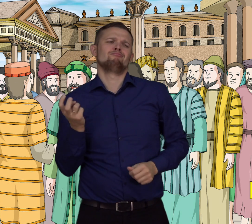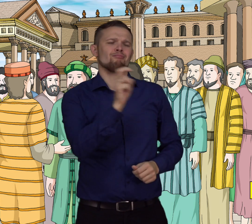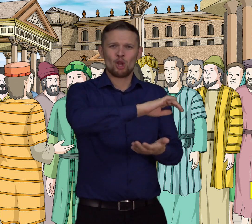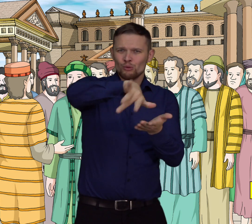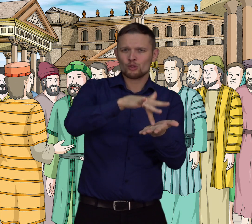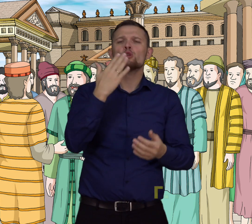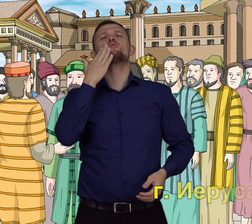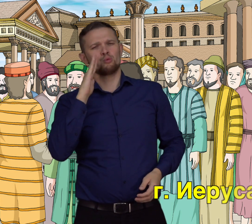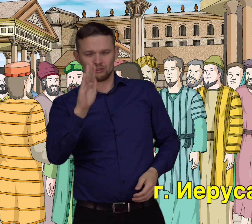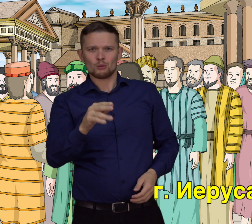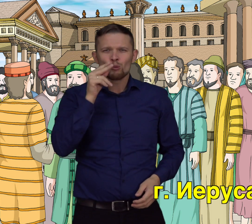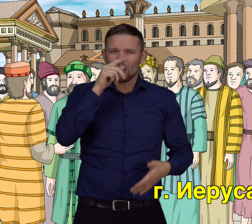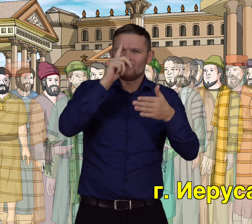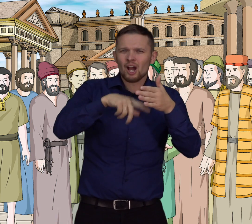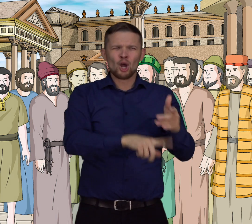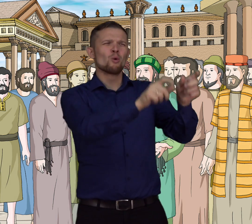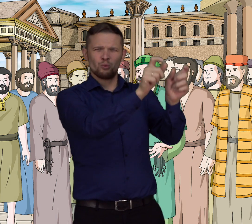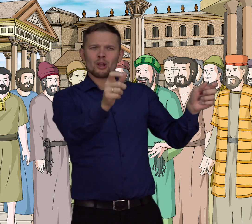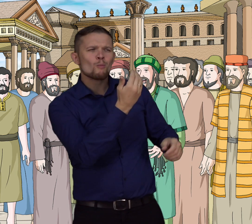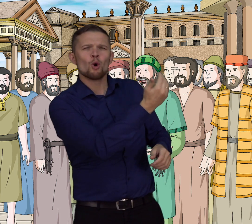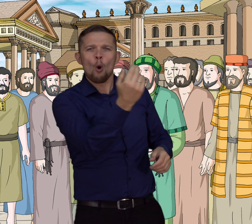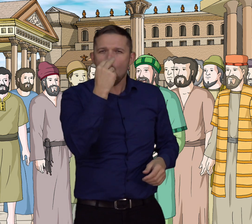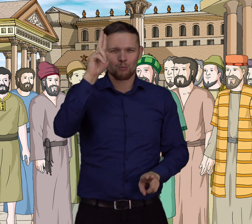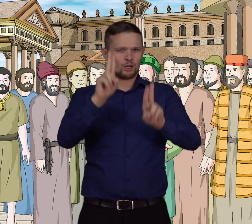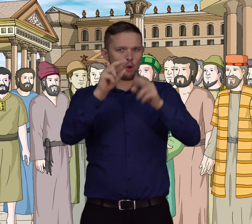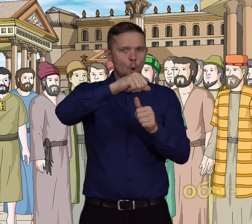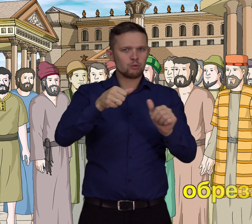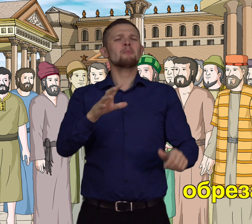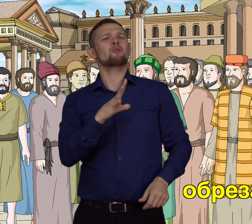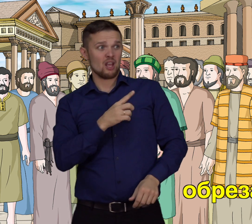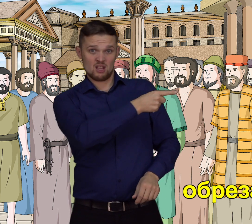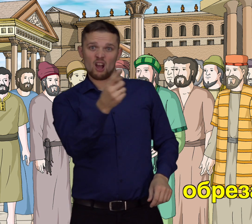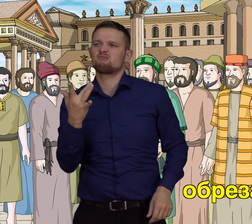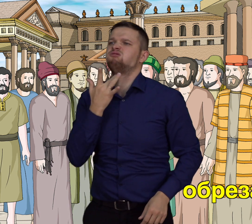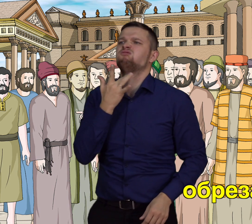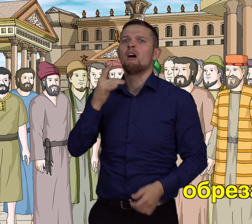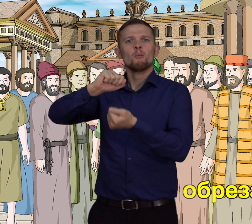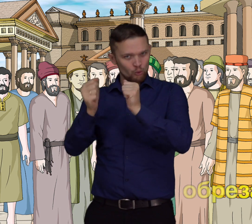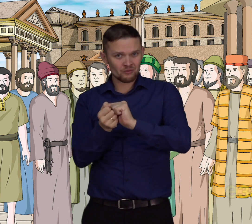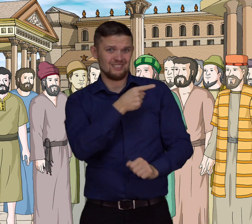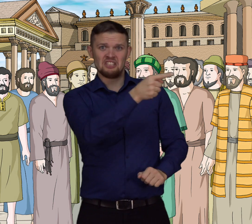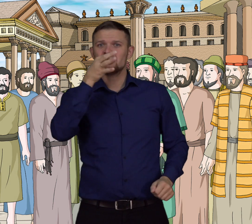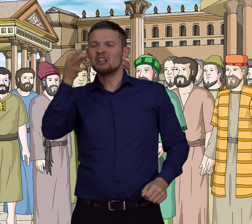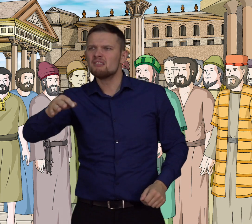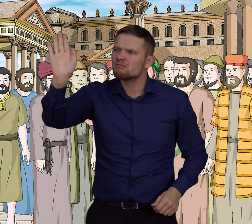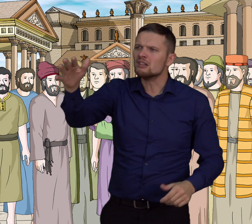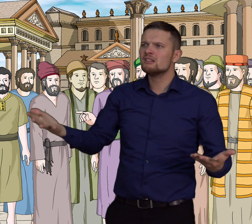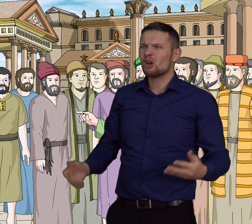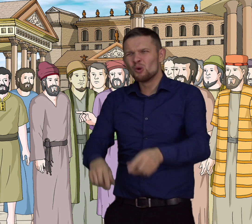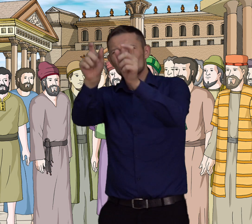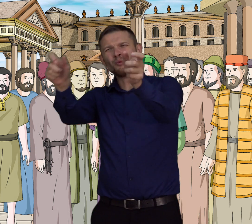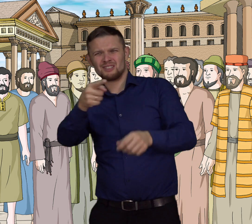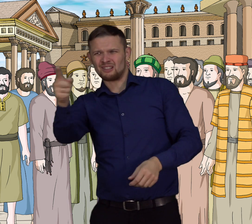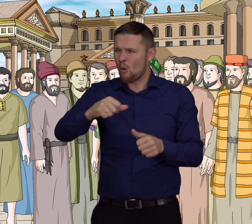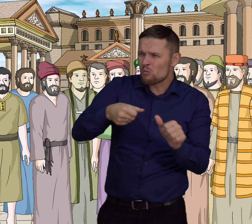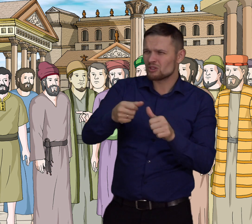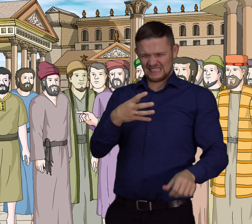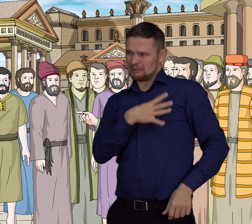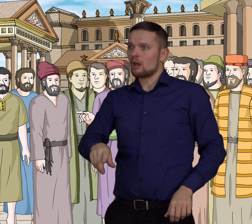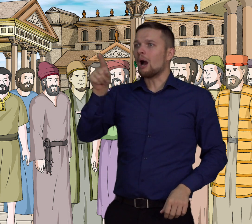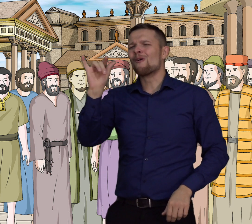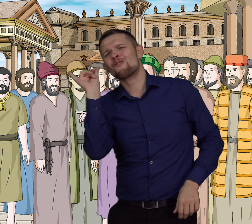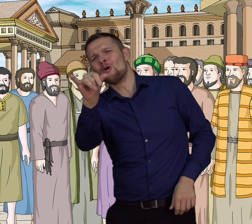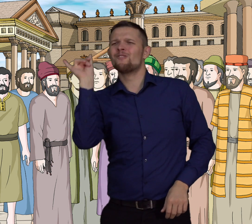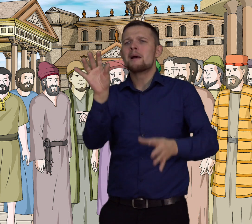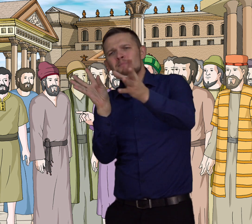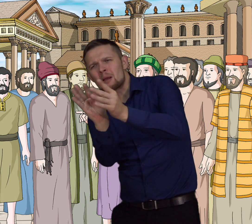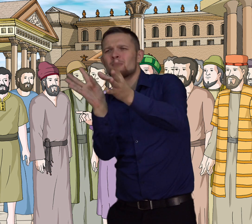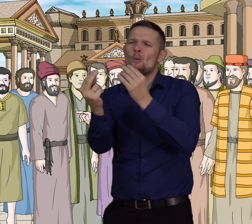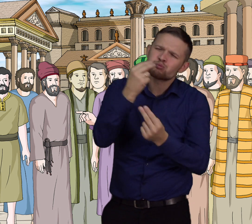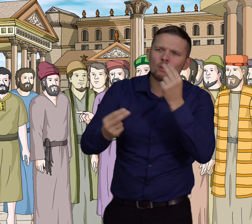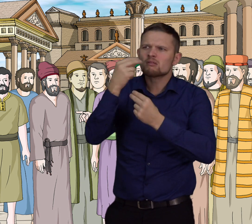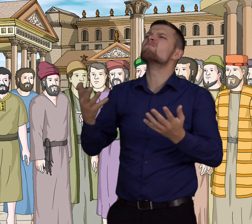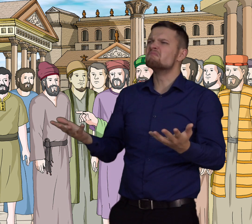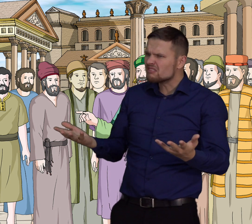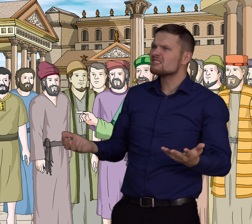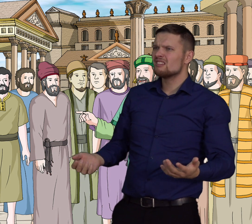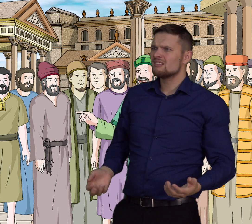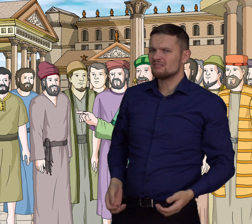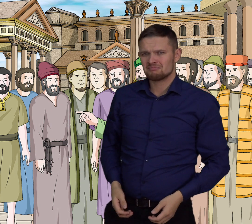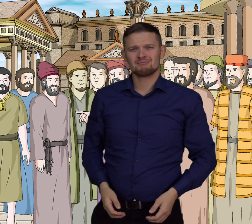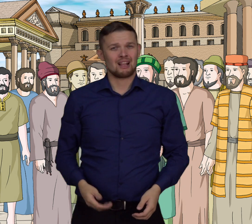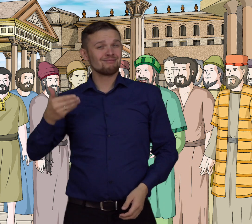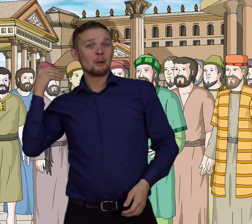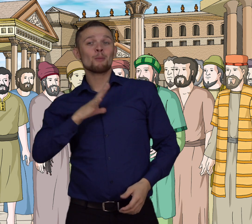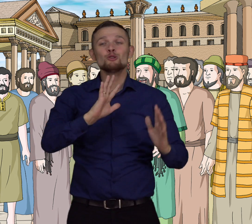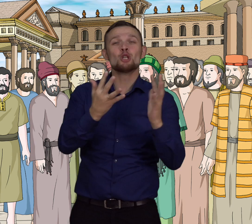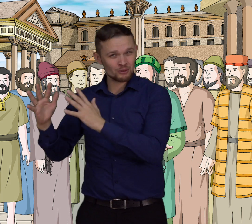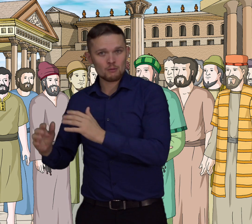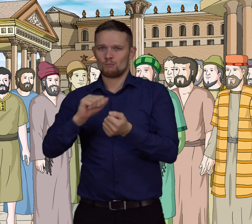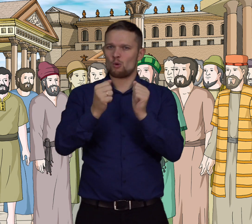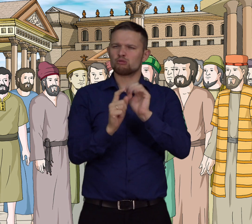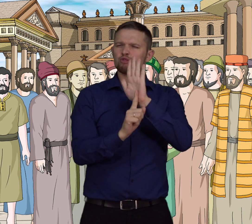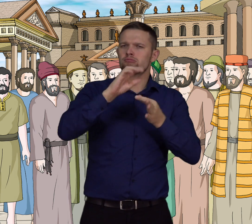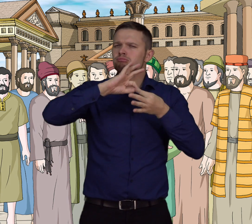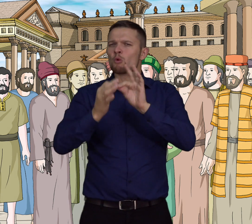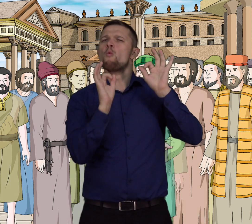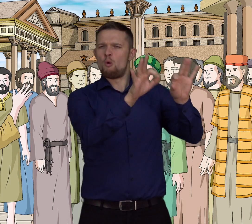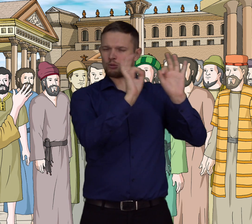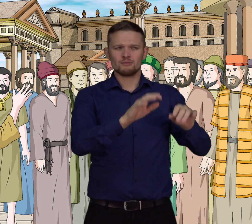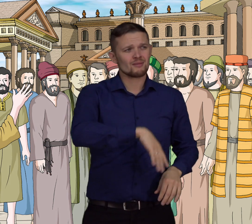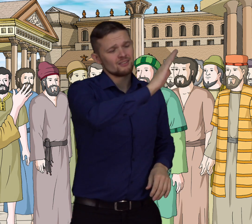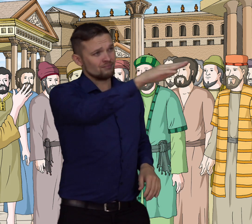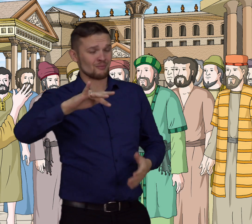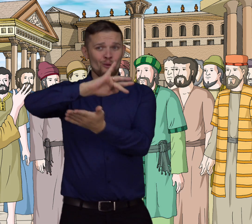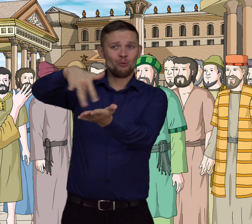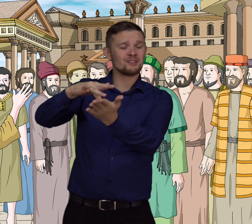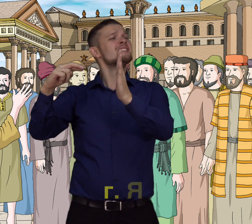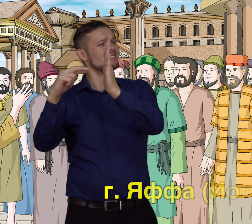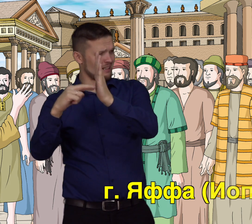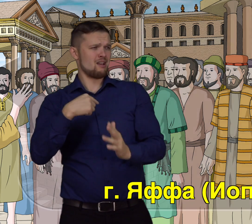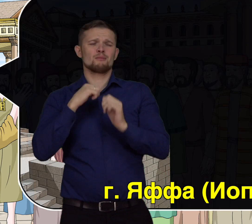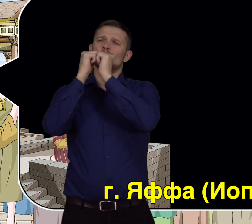So when Peter went up to Jerusalem, the circumcised believers took issue with him and said, “You visited uncircumcised men and ate with them.”